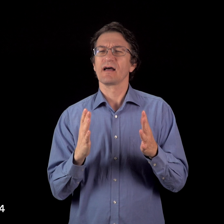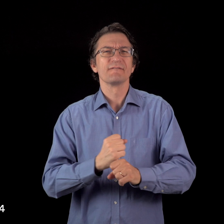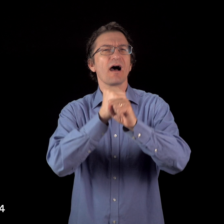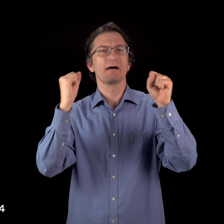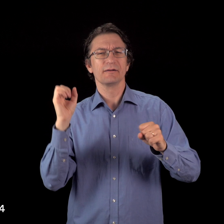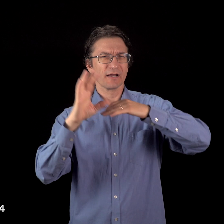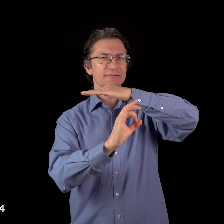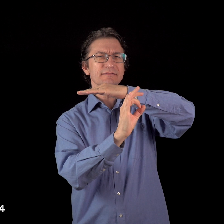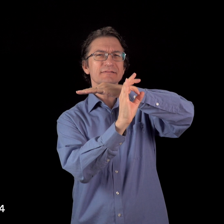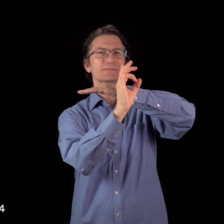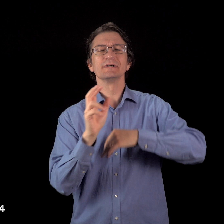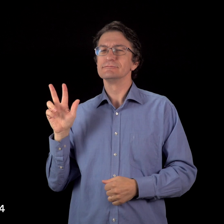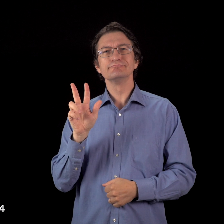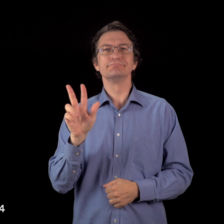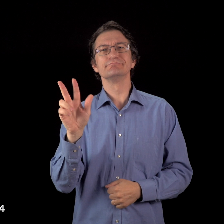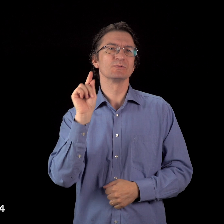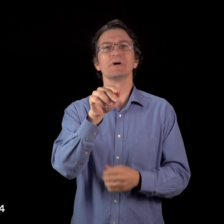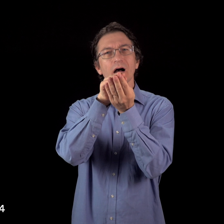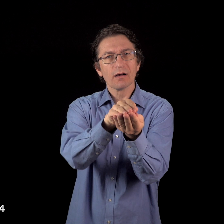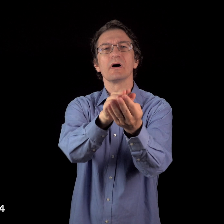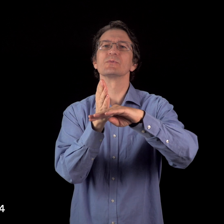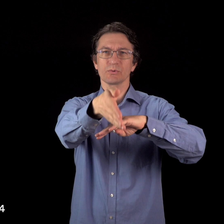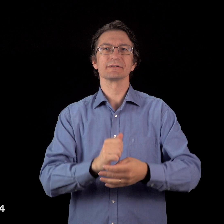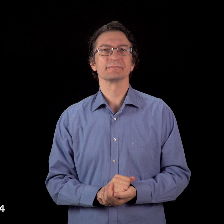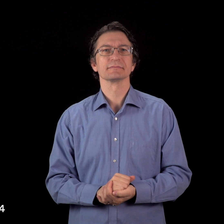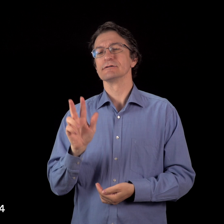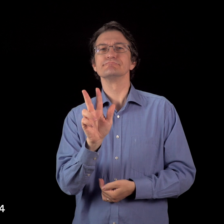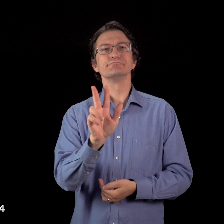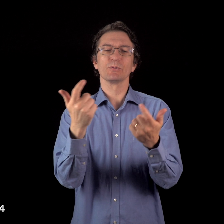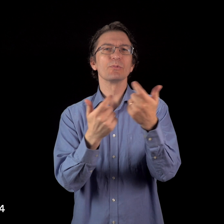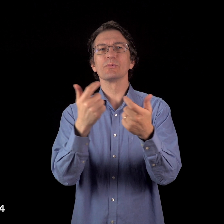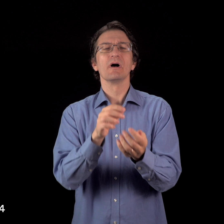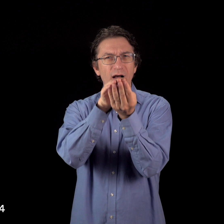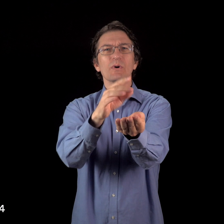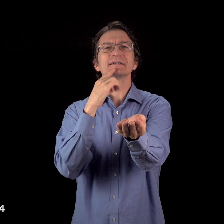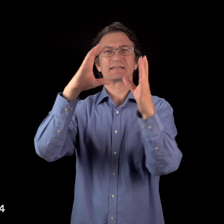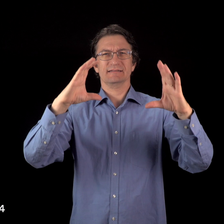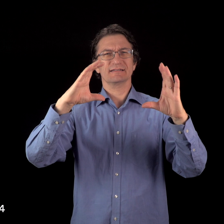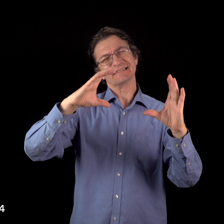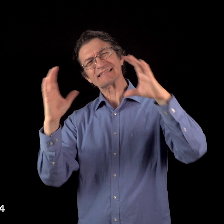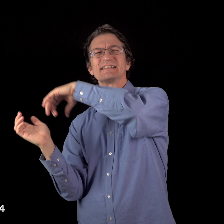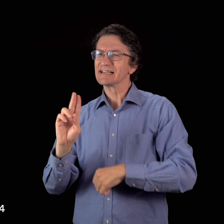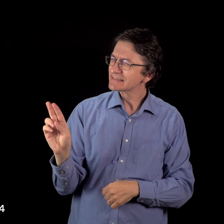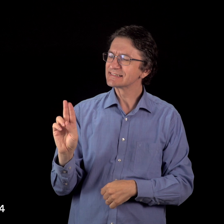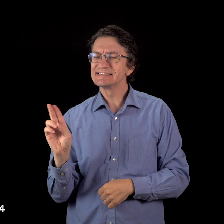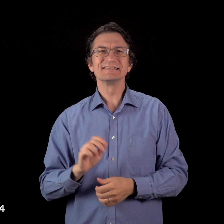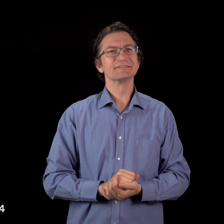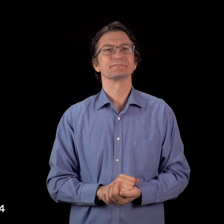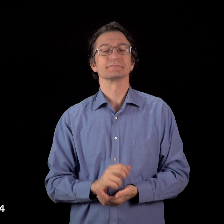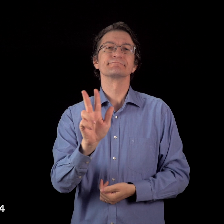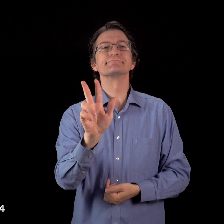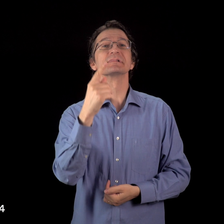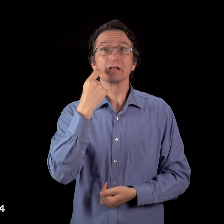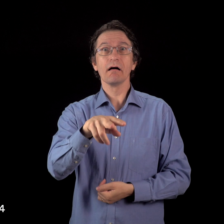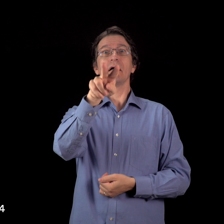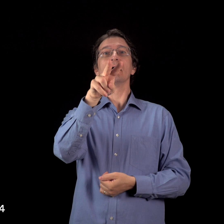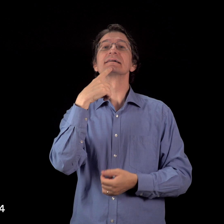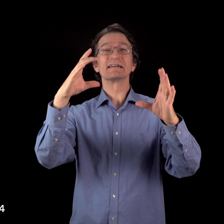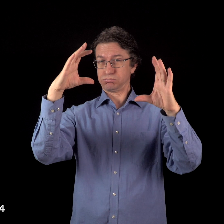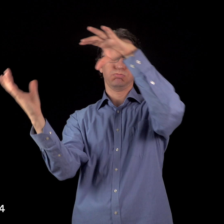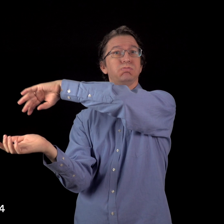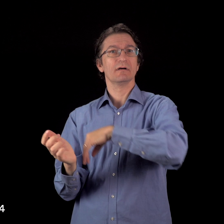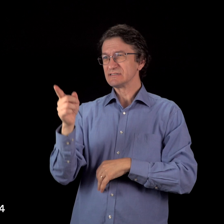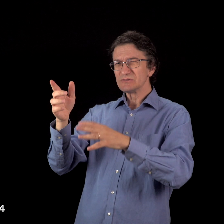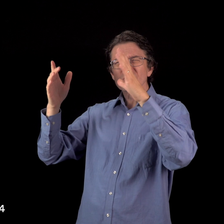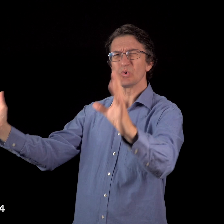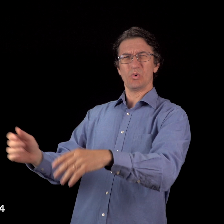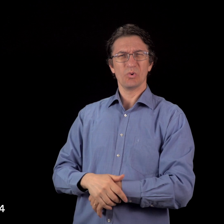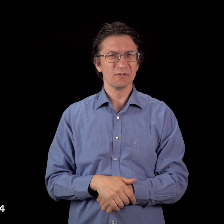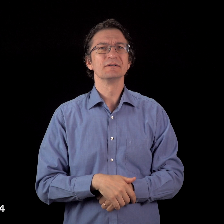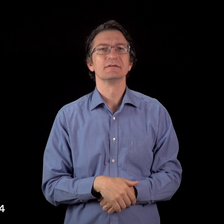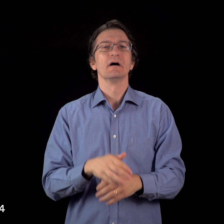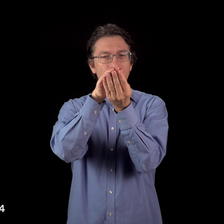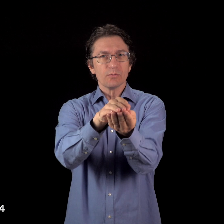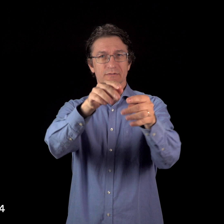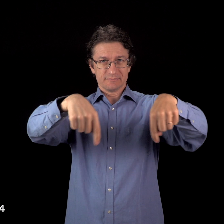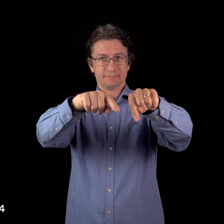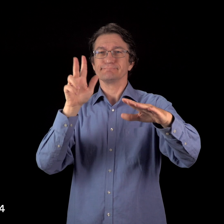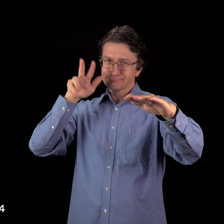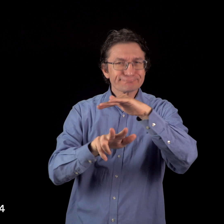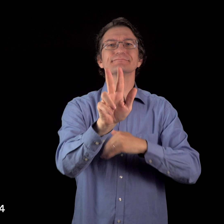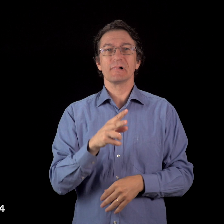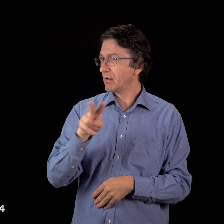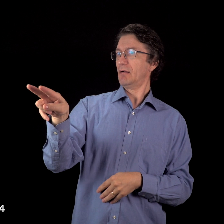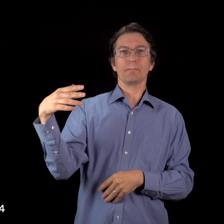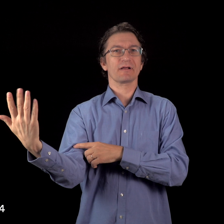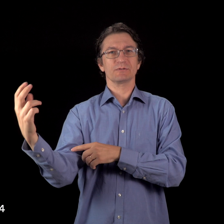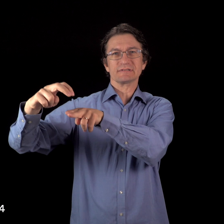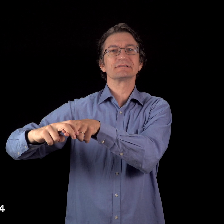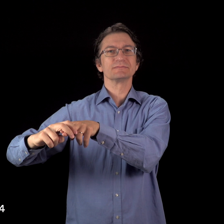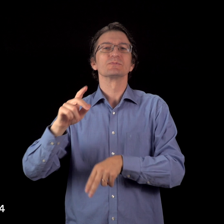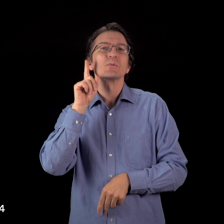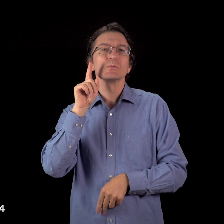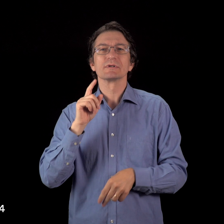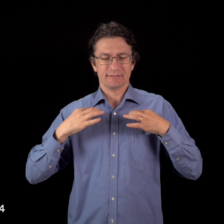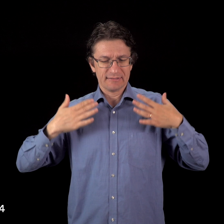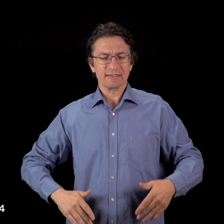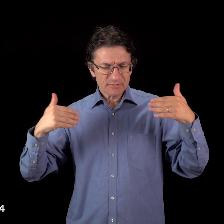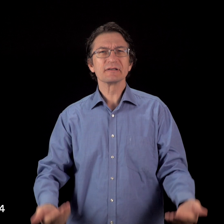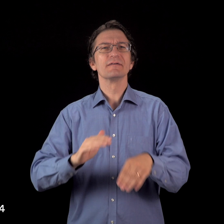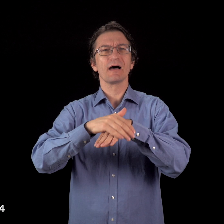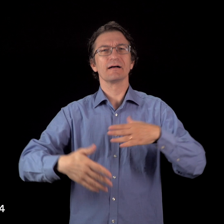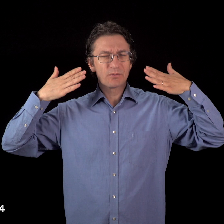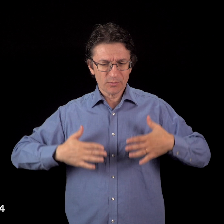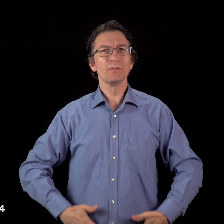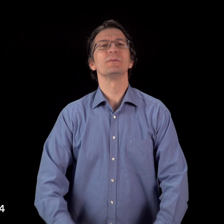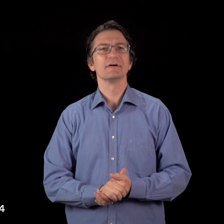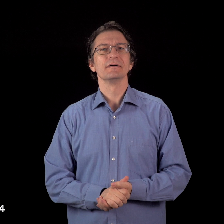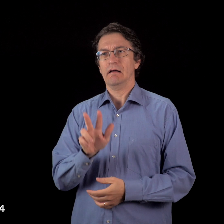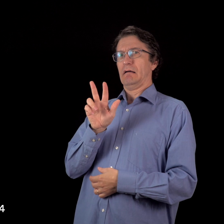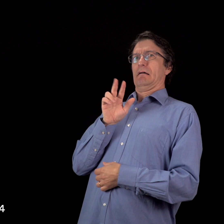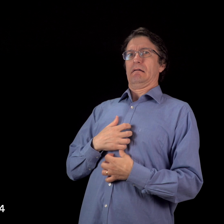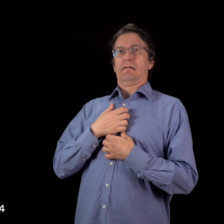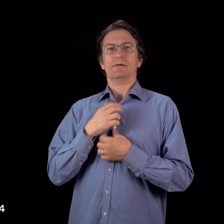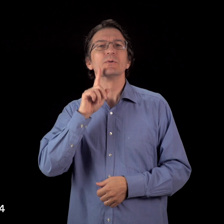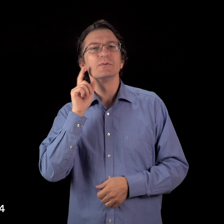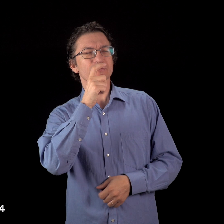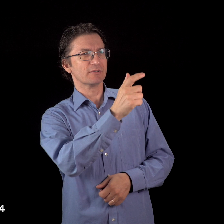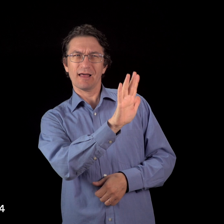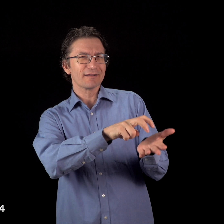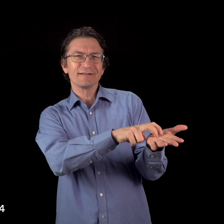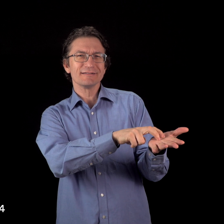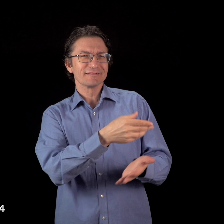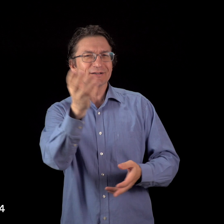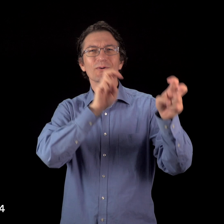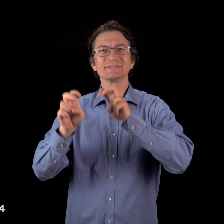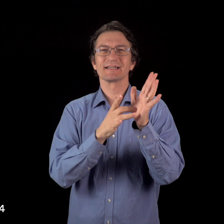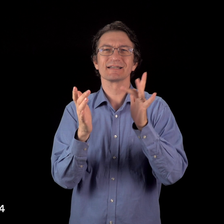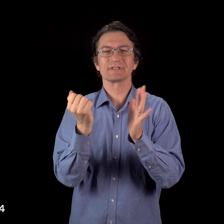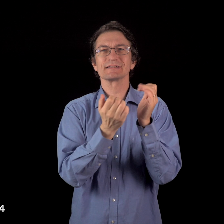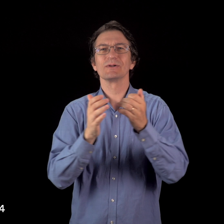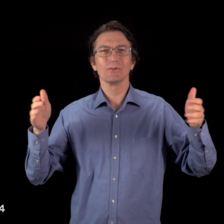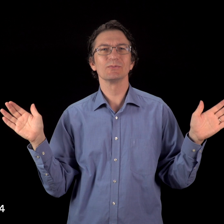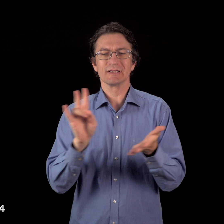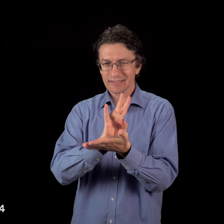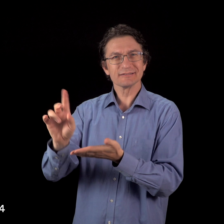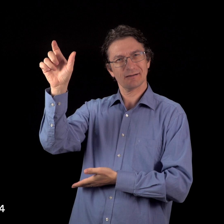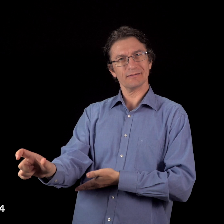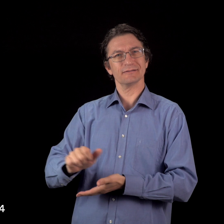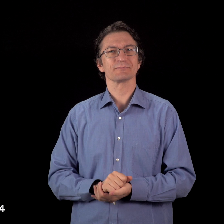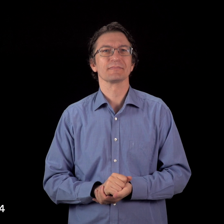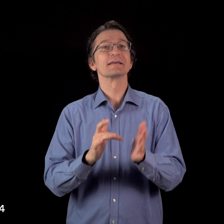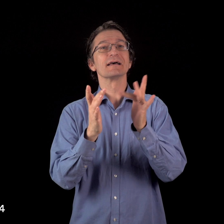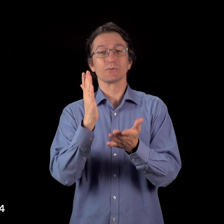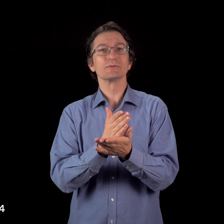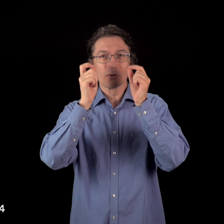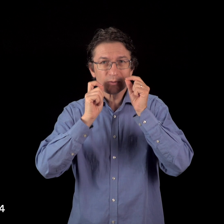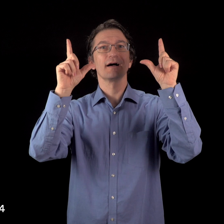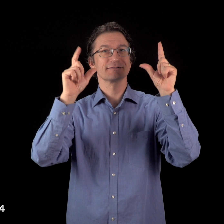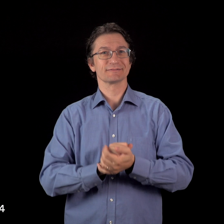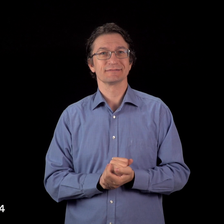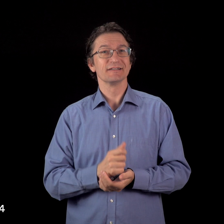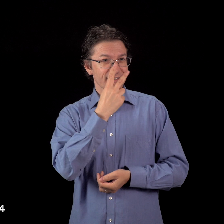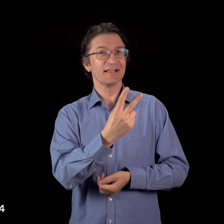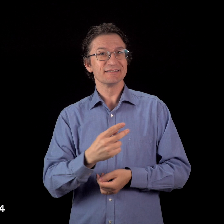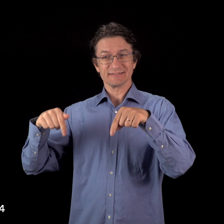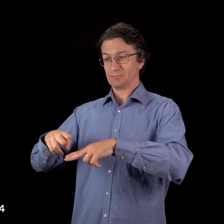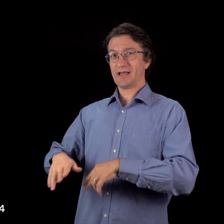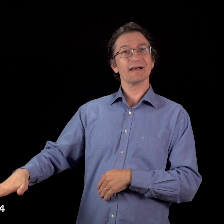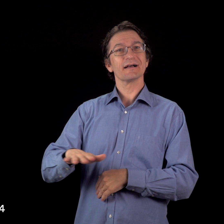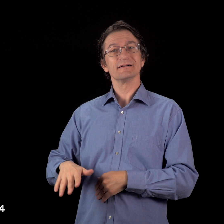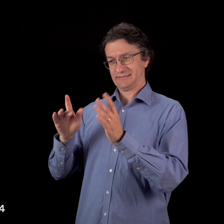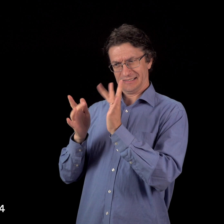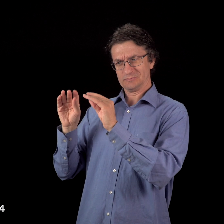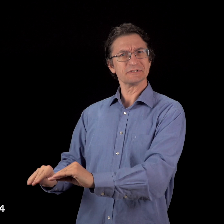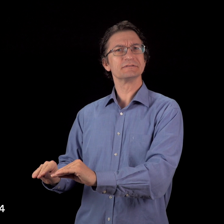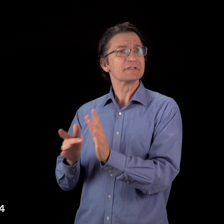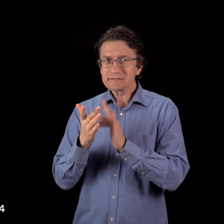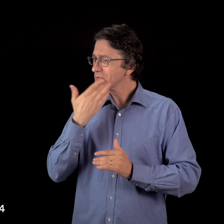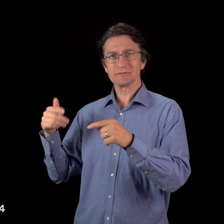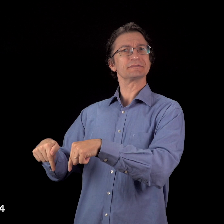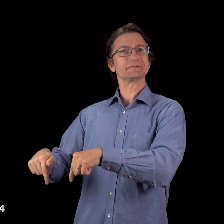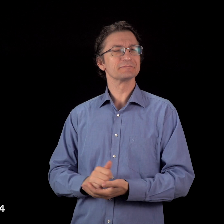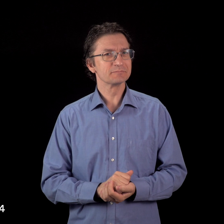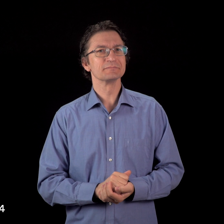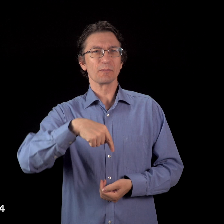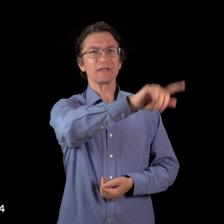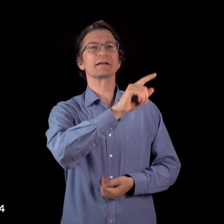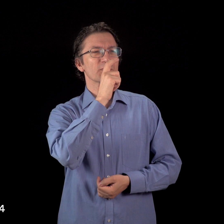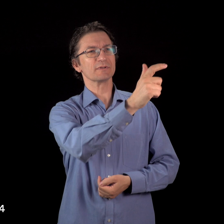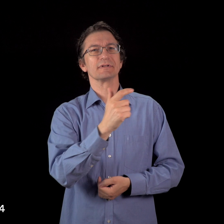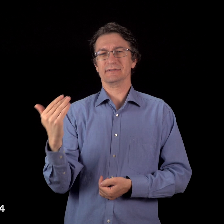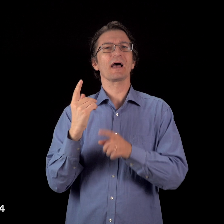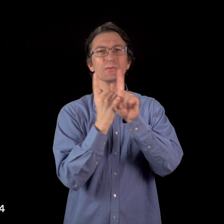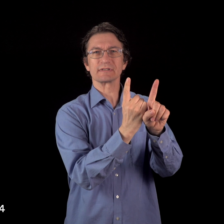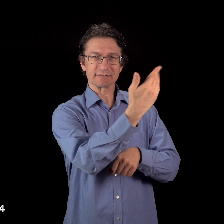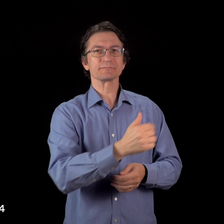But when they looked up, they saw that the stone had been rolled away, even though it was extremely large. When they entered the tomb, they saw a young man dressed in a white robe sitting on the right side, and they were alarmed. But he said to them, “Do not be alarmed. You are looking for Jesus the Nazarene, who was crucified.